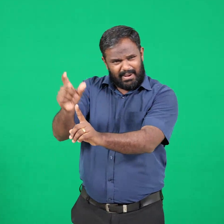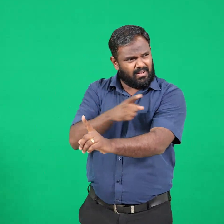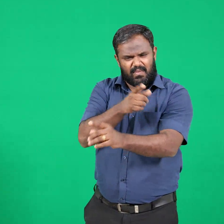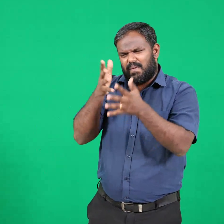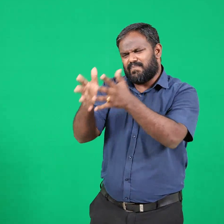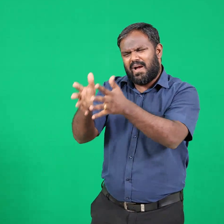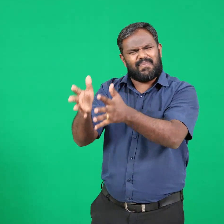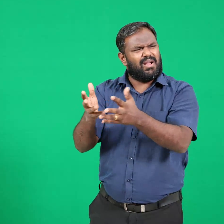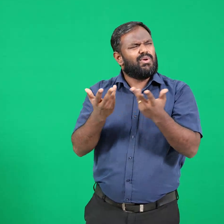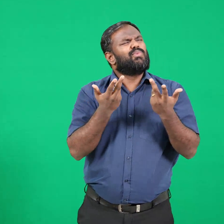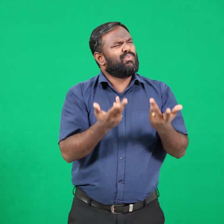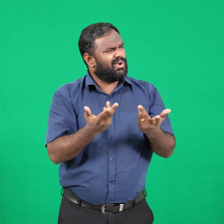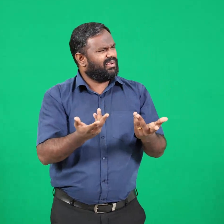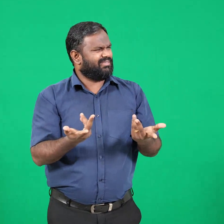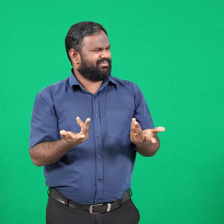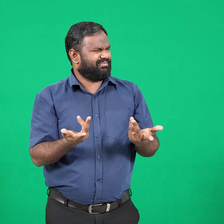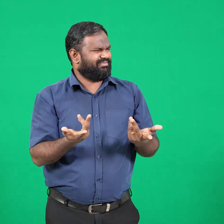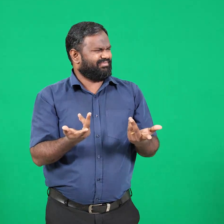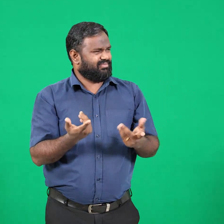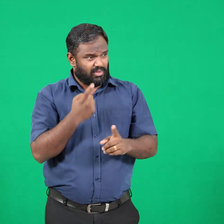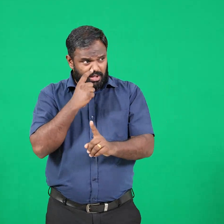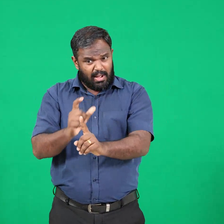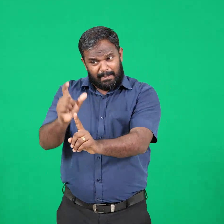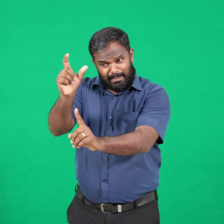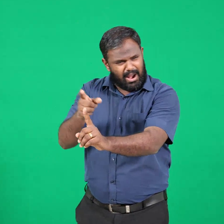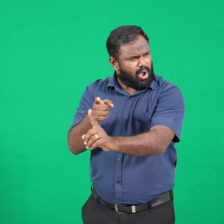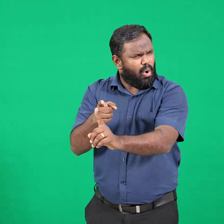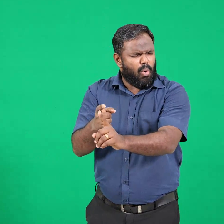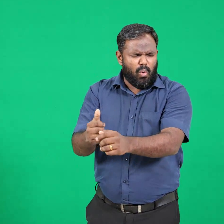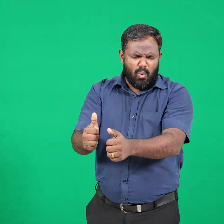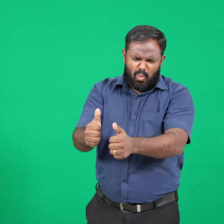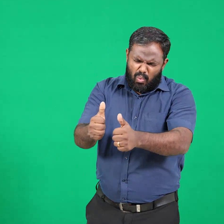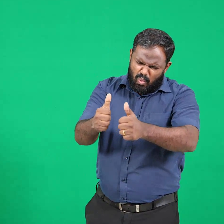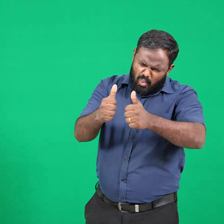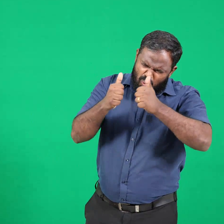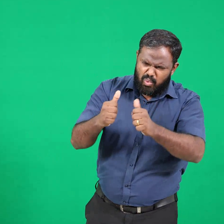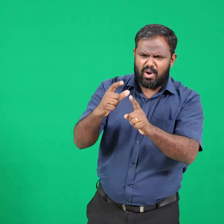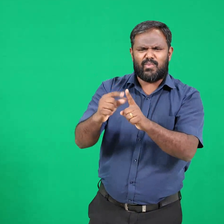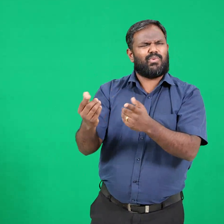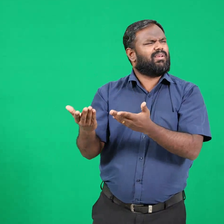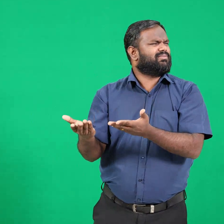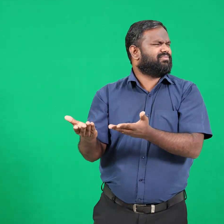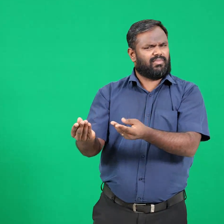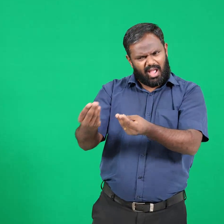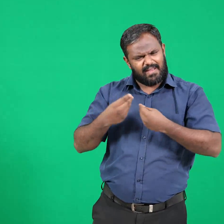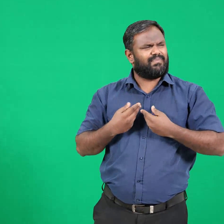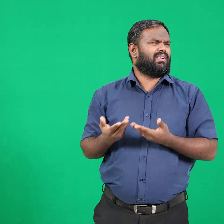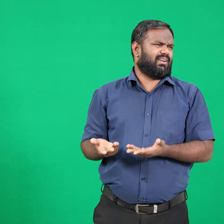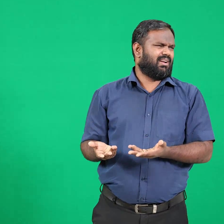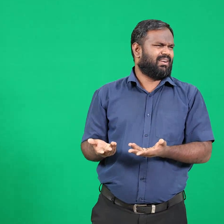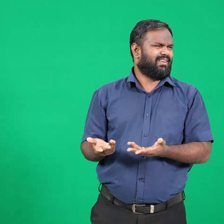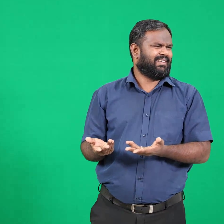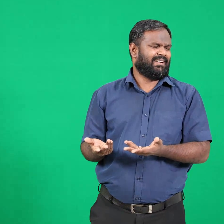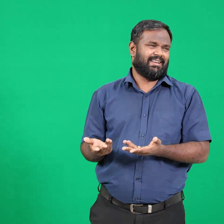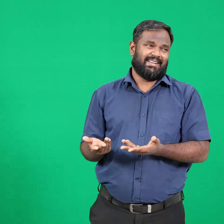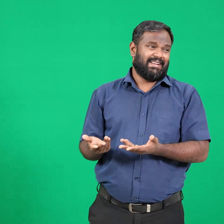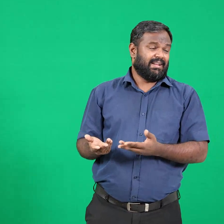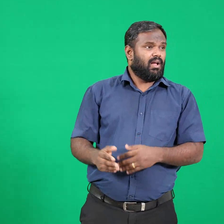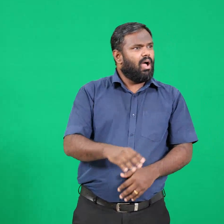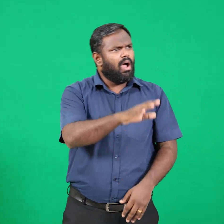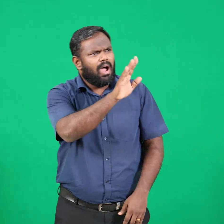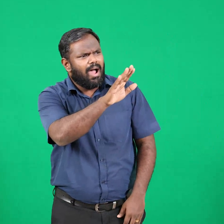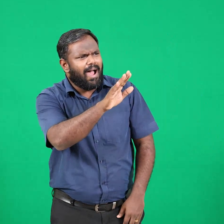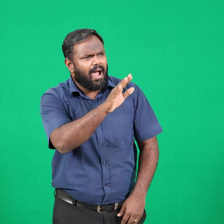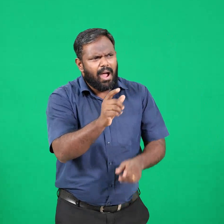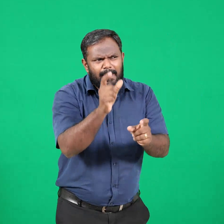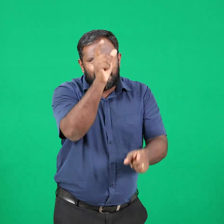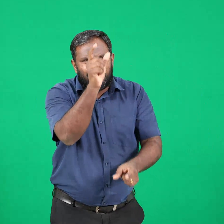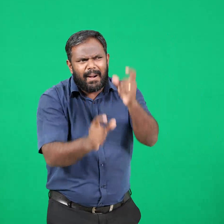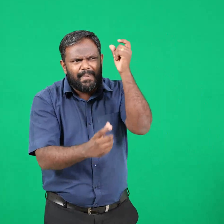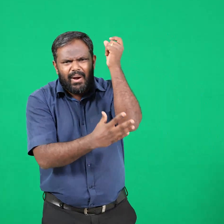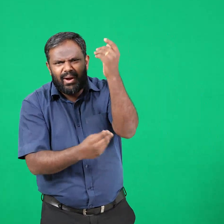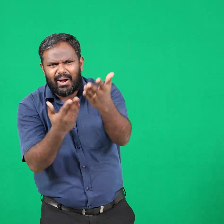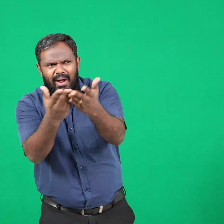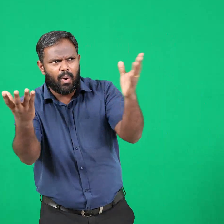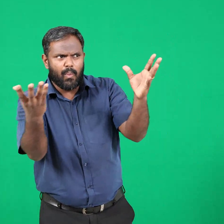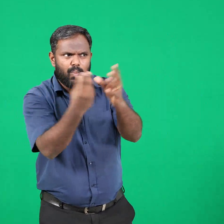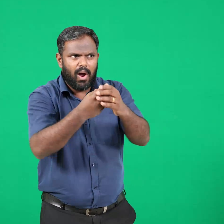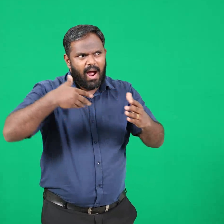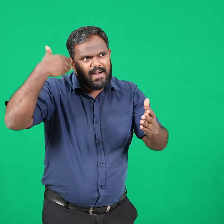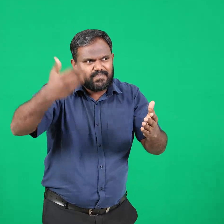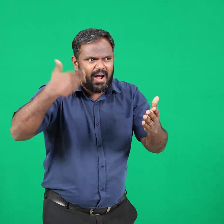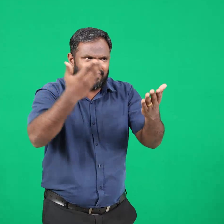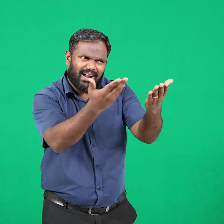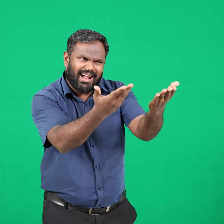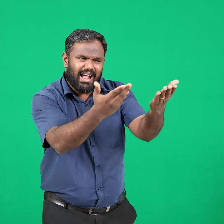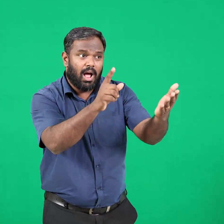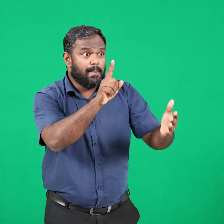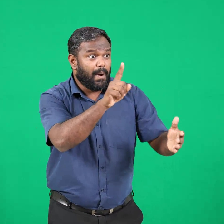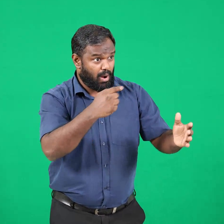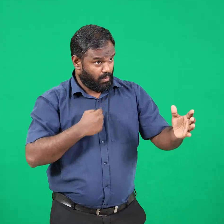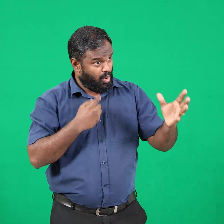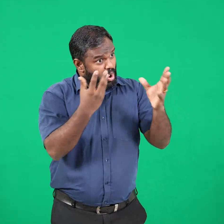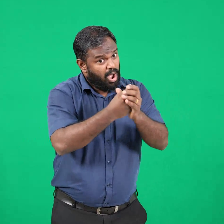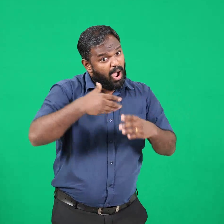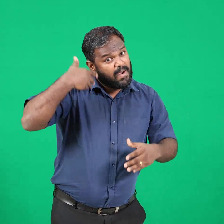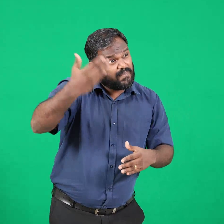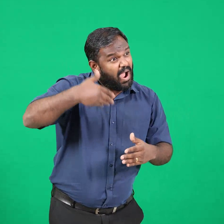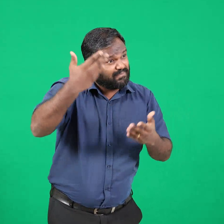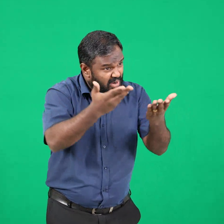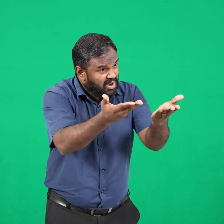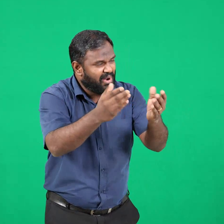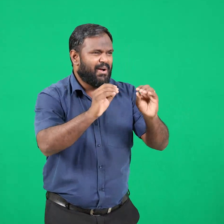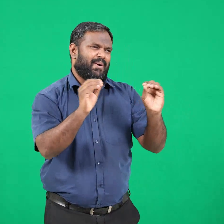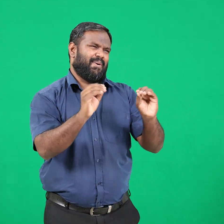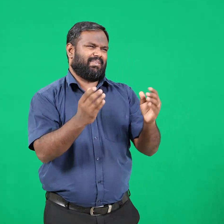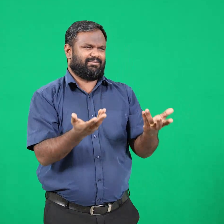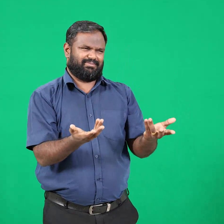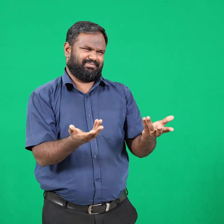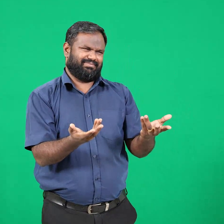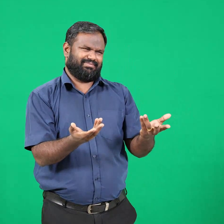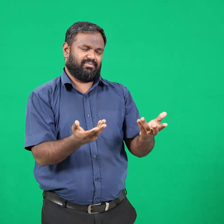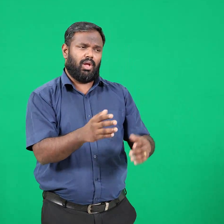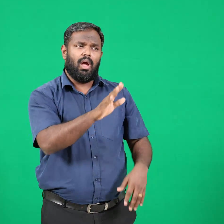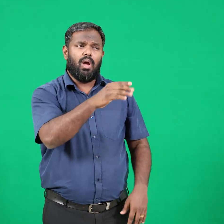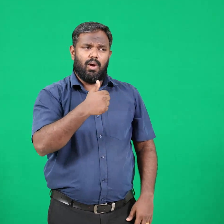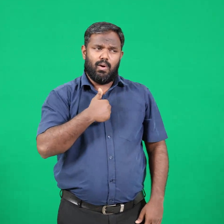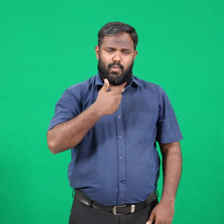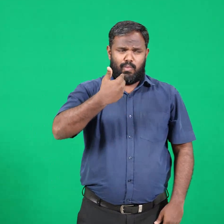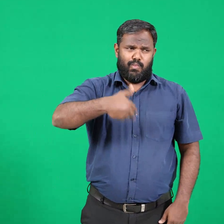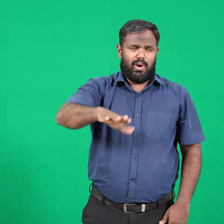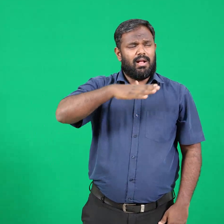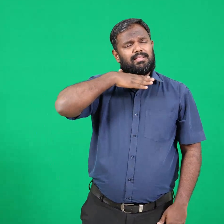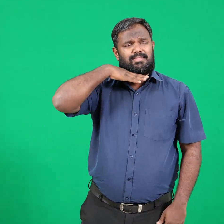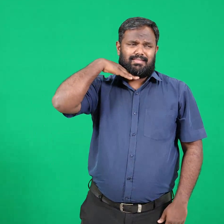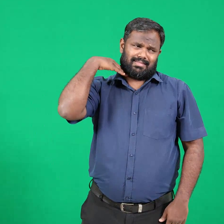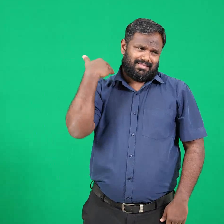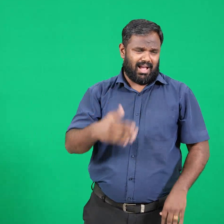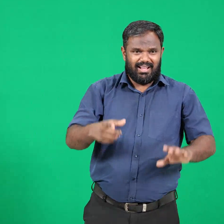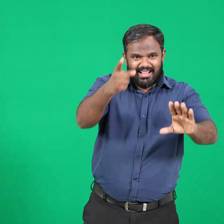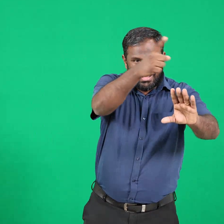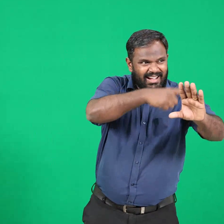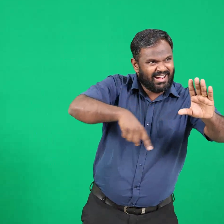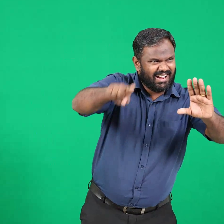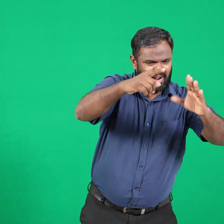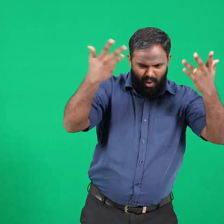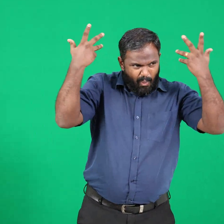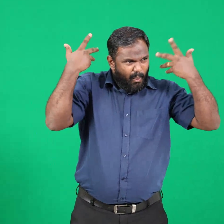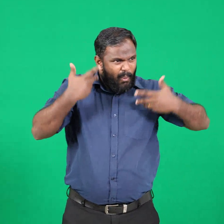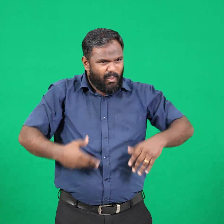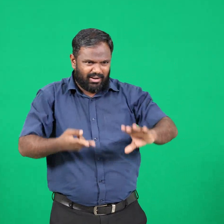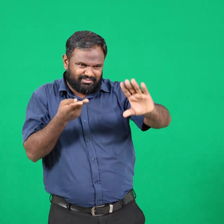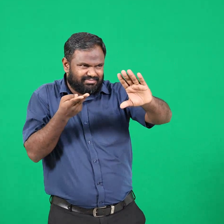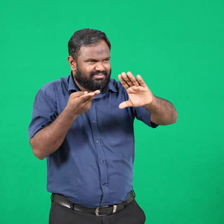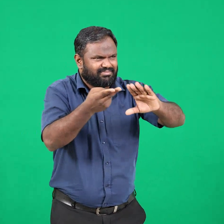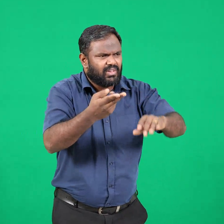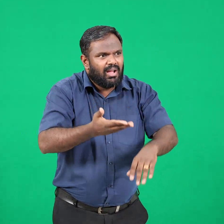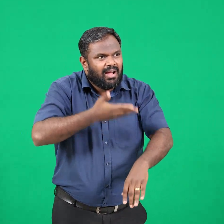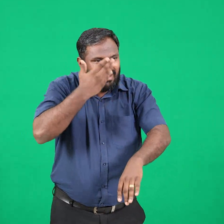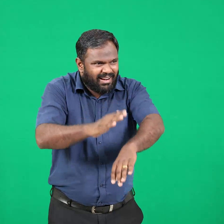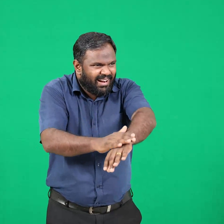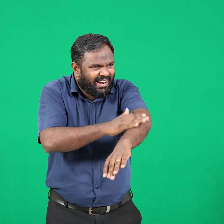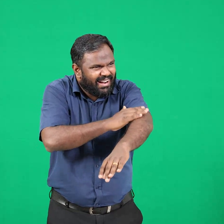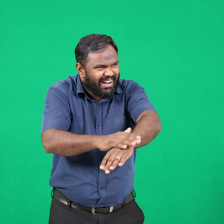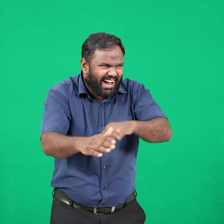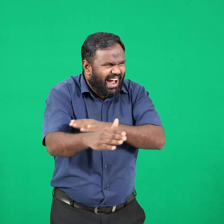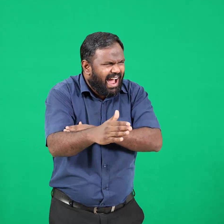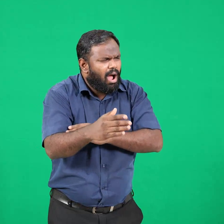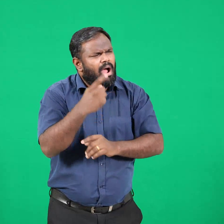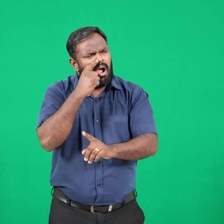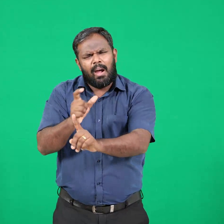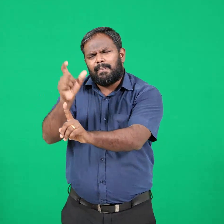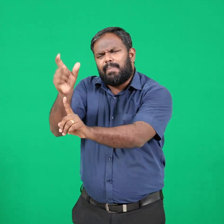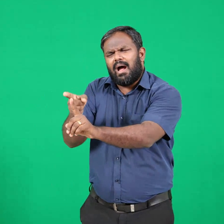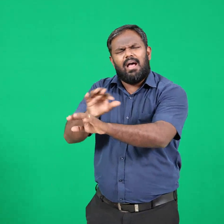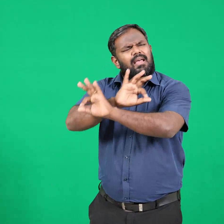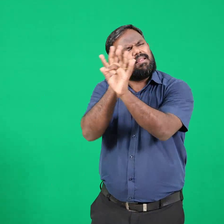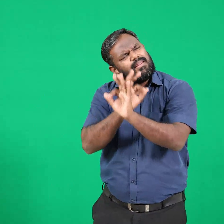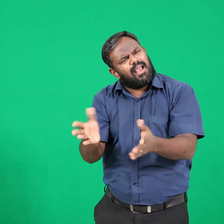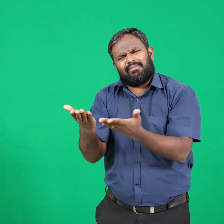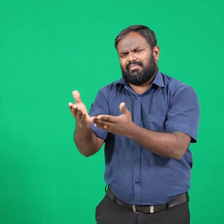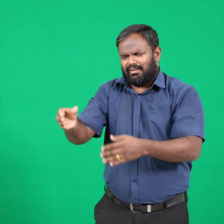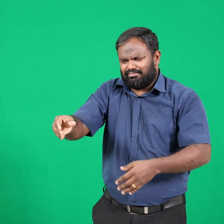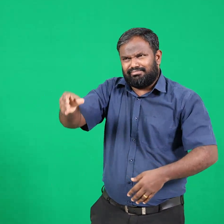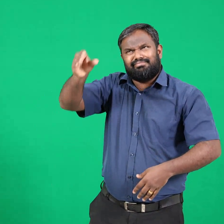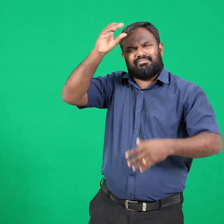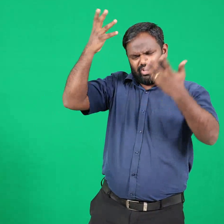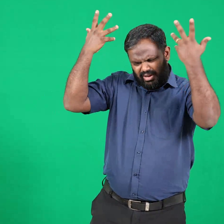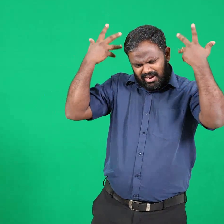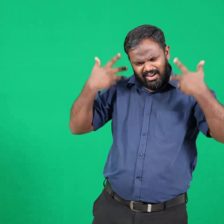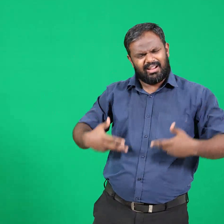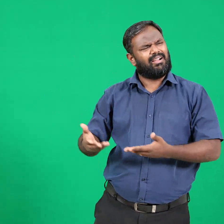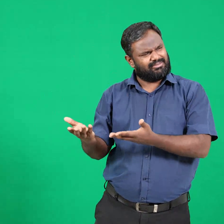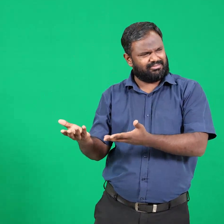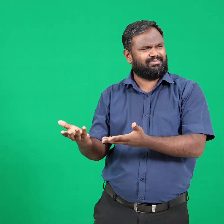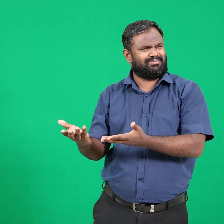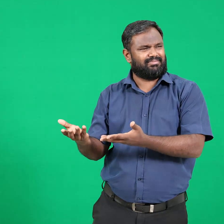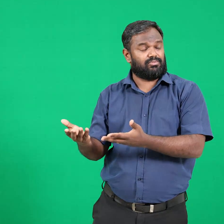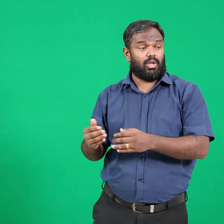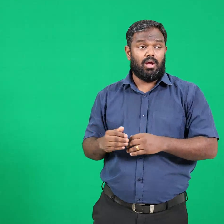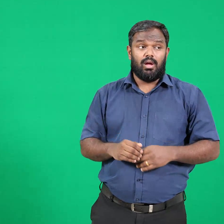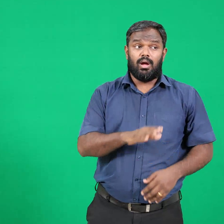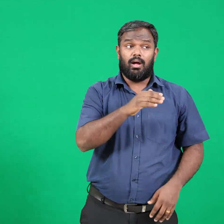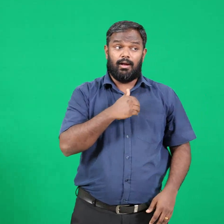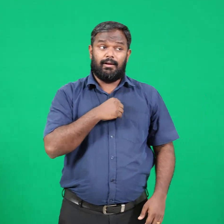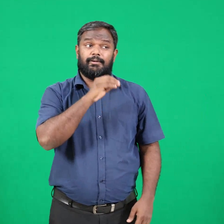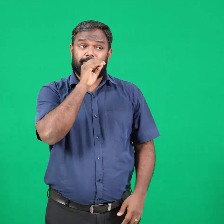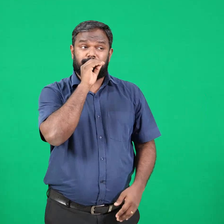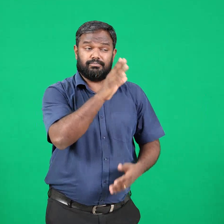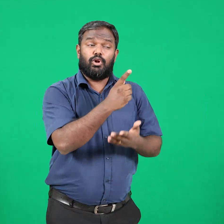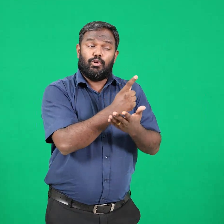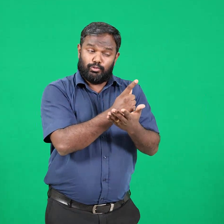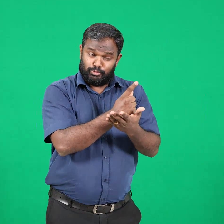Aware of this, Jesus asked, "Why are you bothering this woman? She has done a beautiful deed to Me.